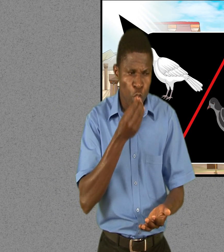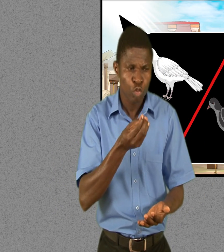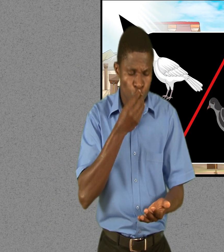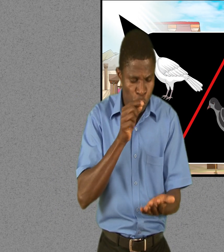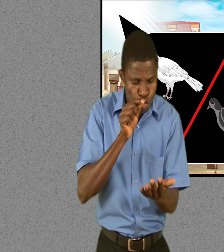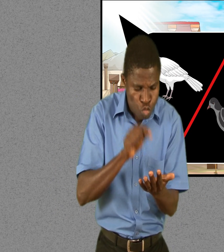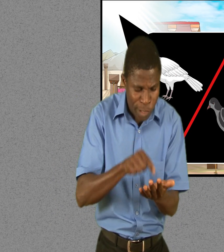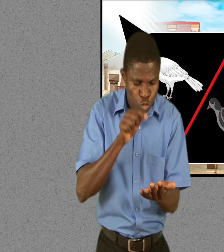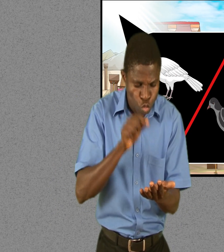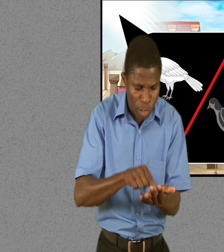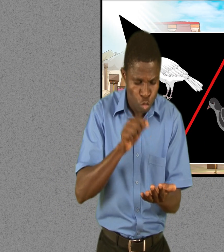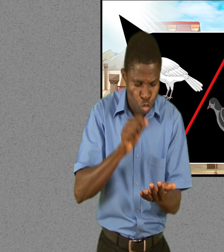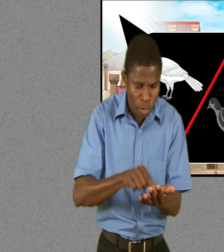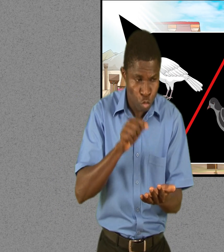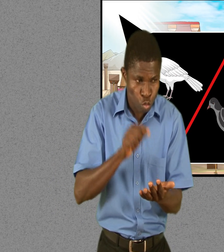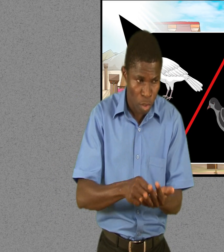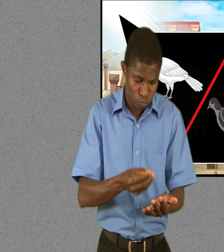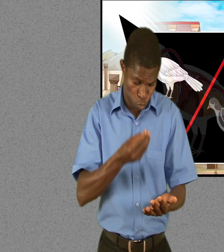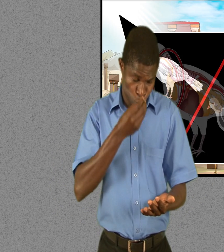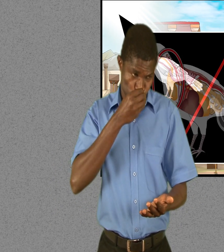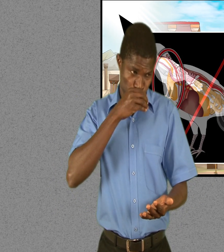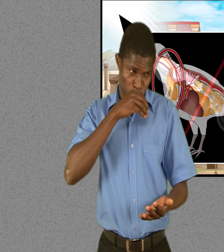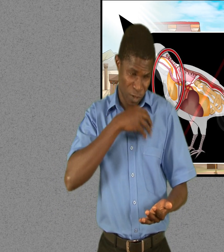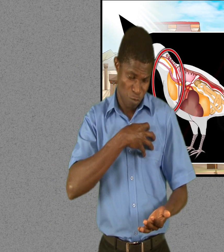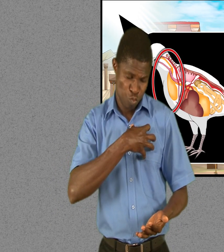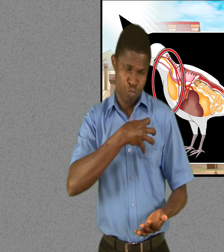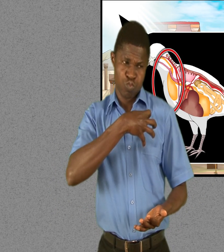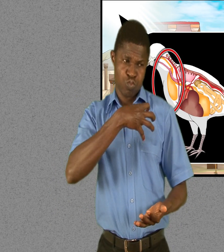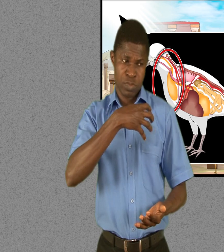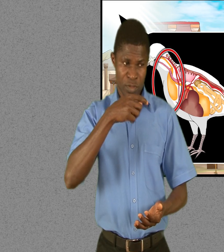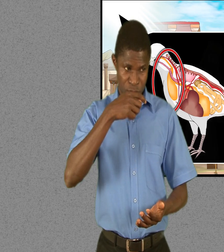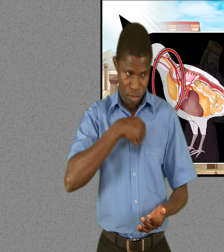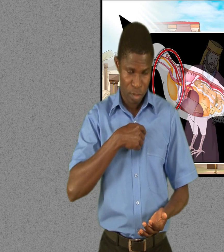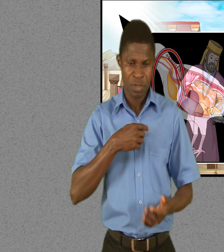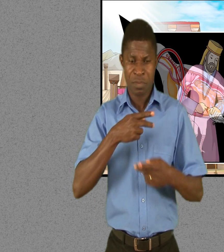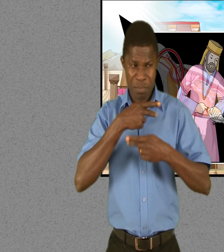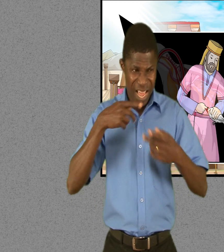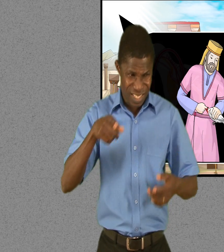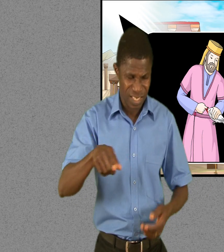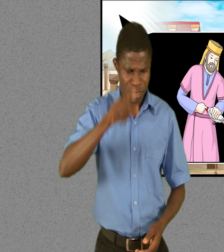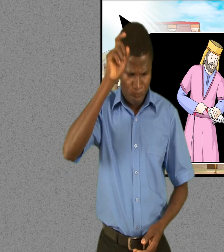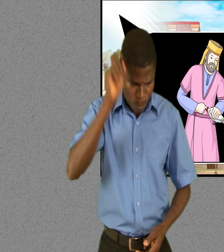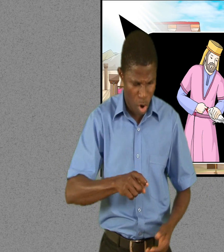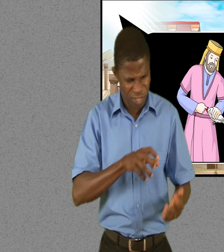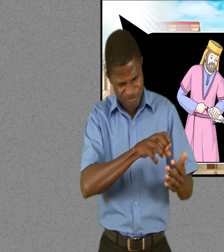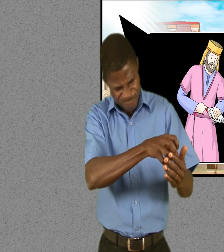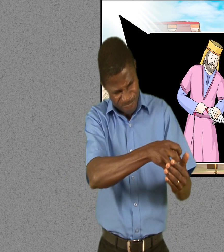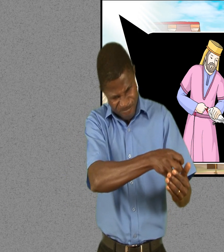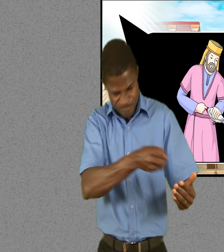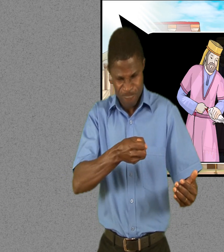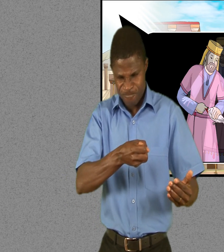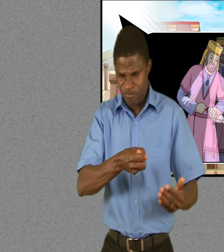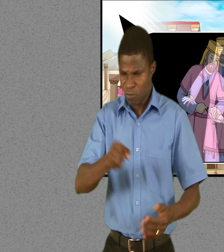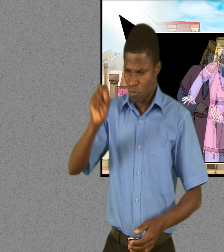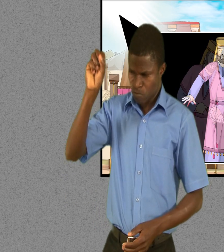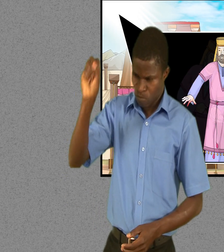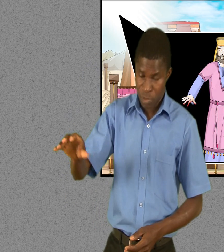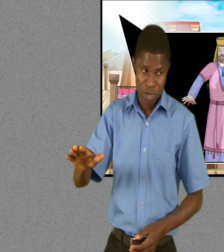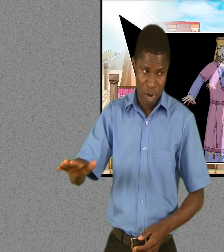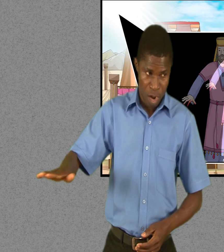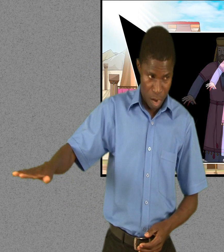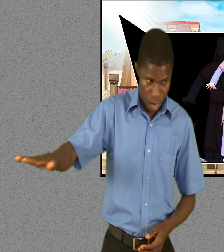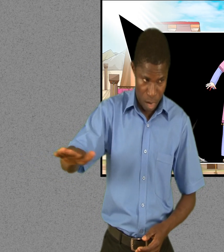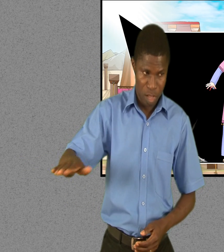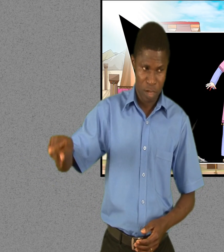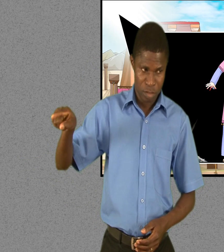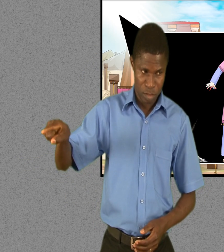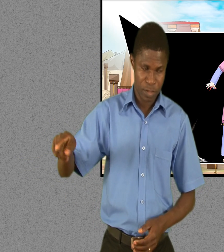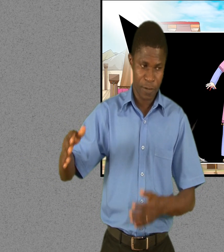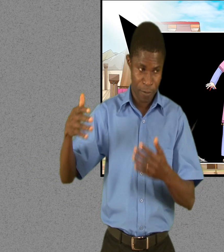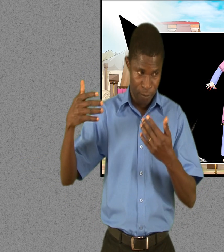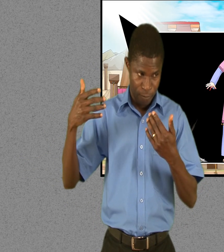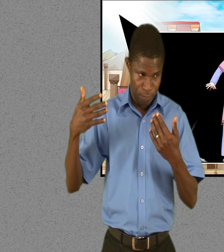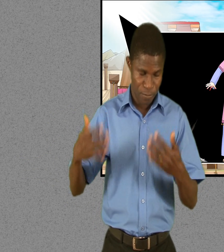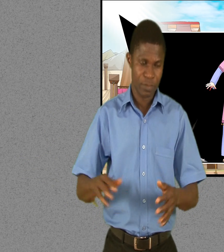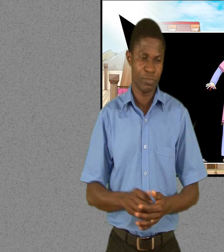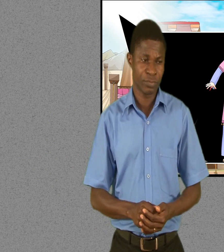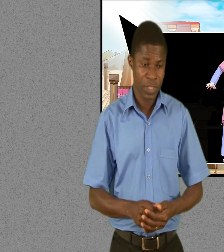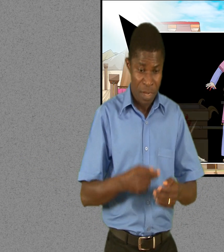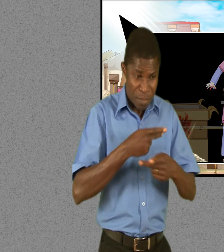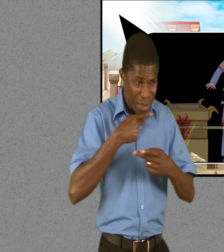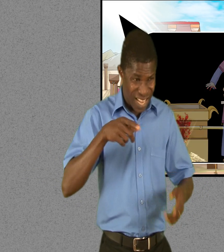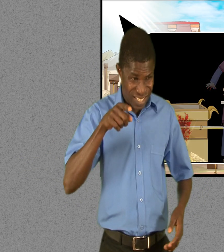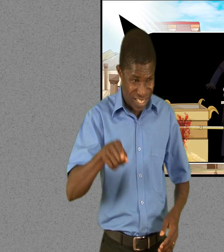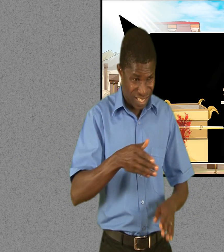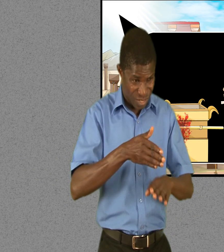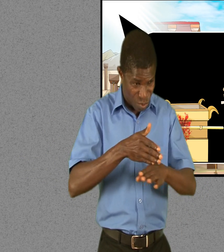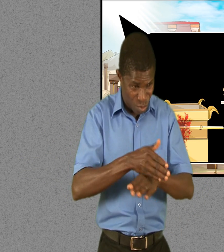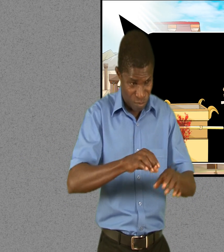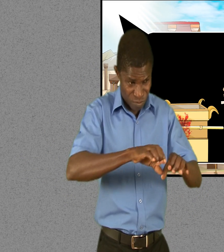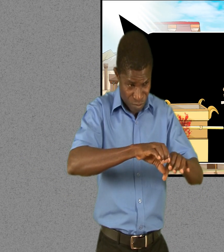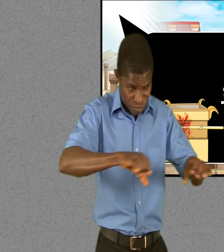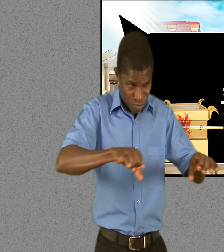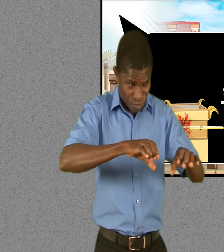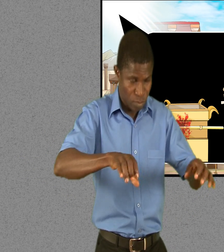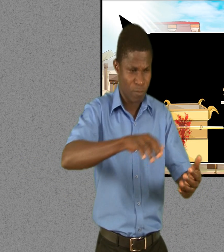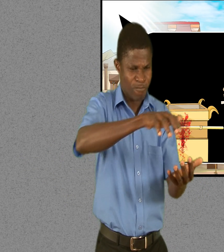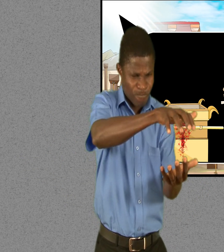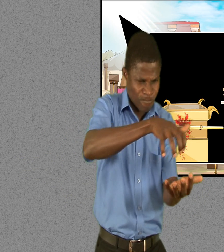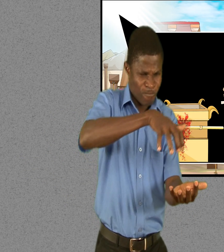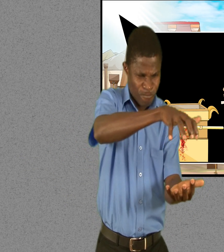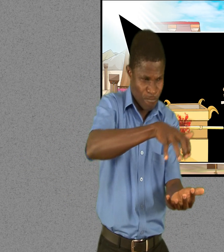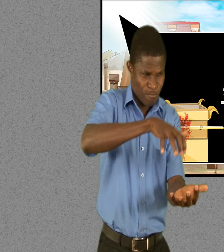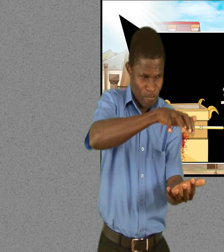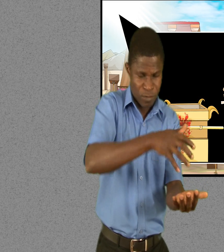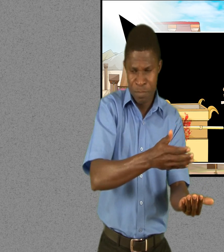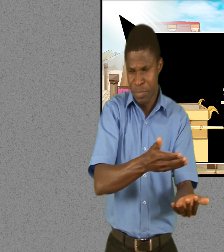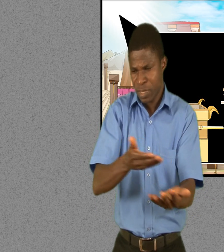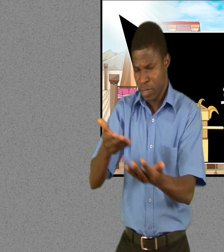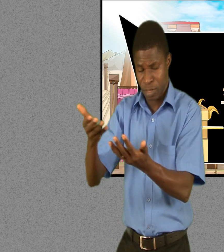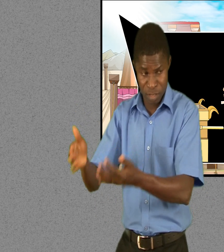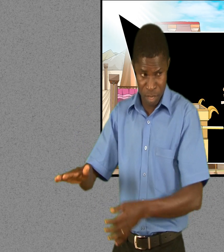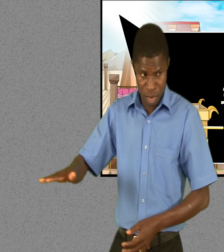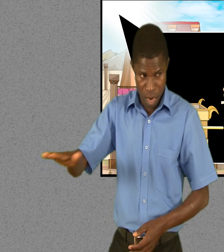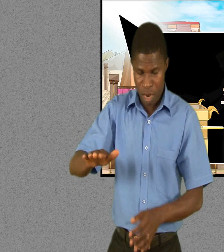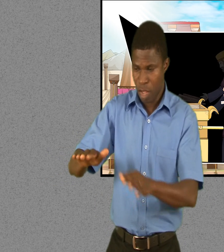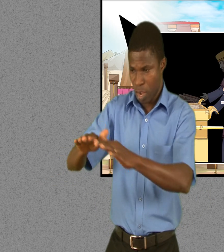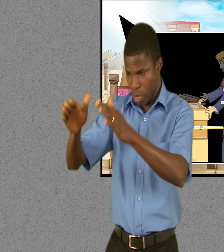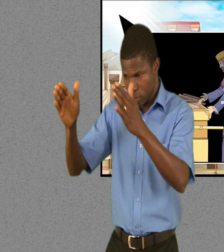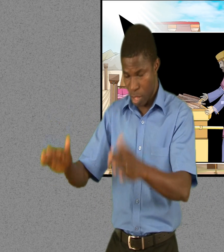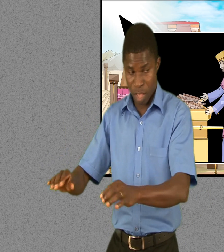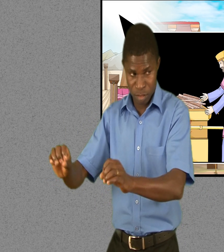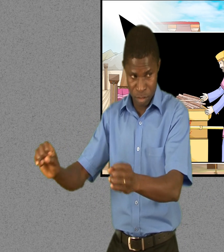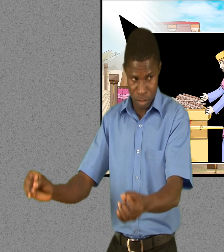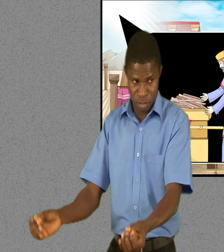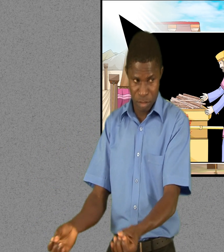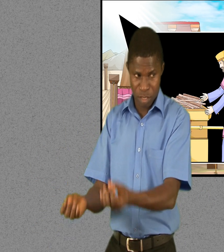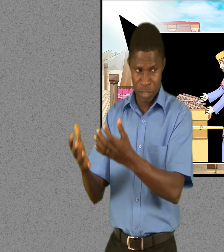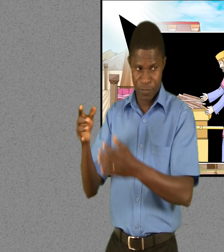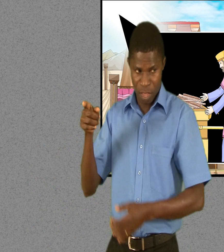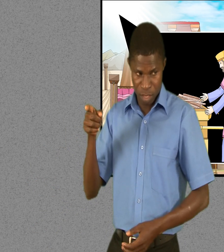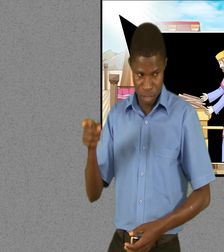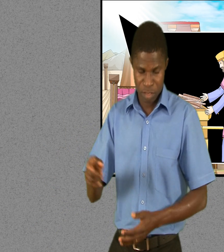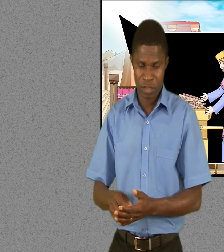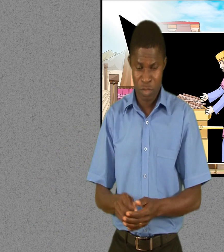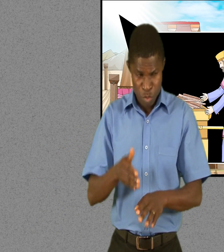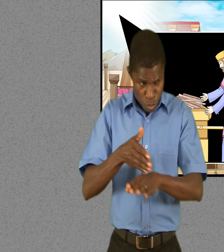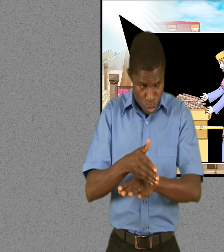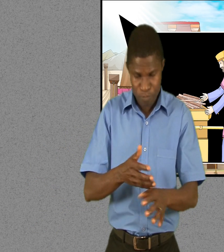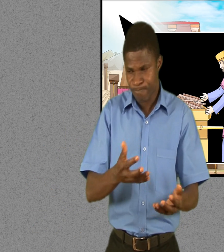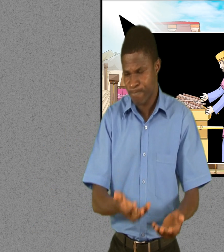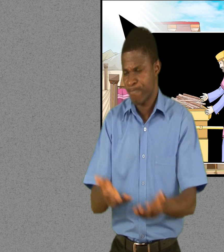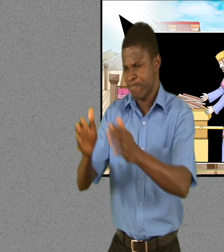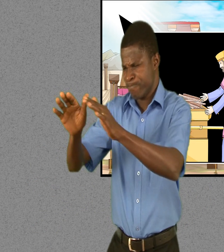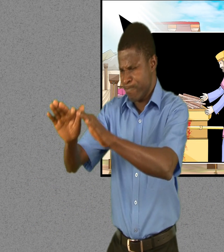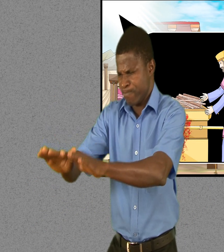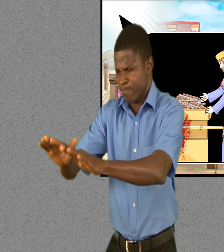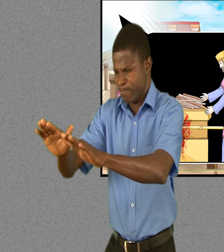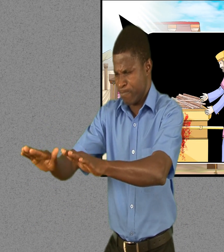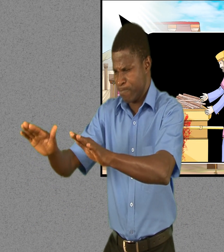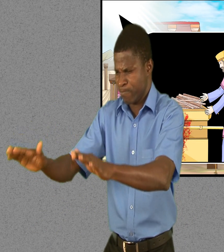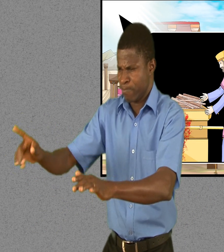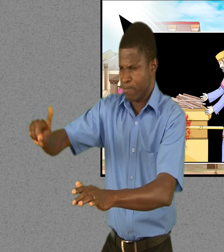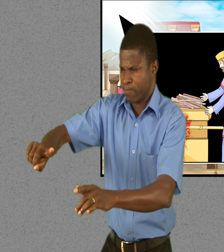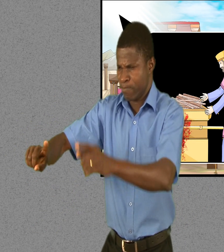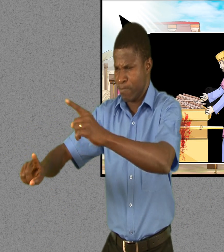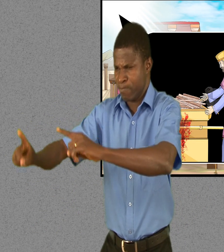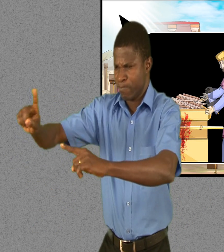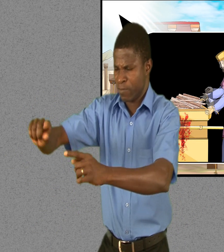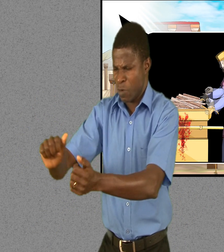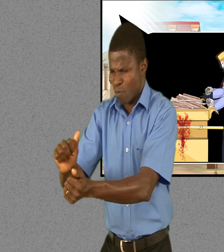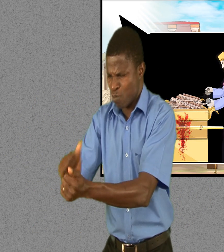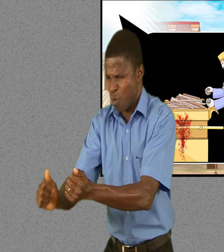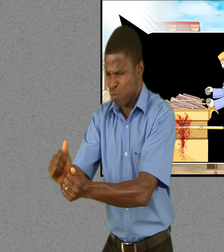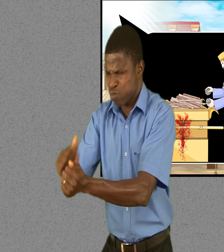And he is to remove the crop with its contents and throw it to the east side of the altar, in the place for ashes.